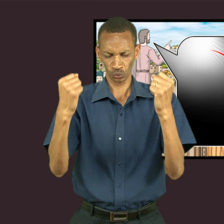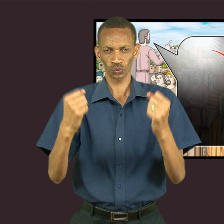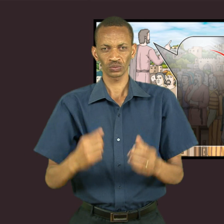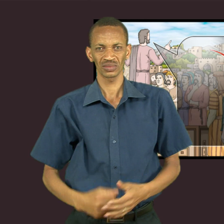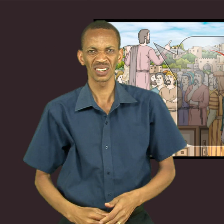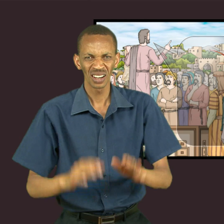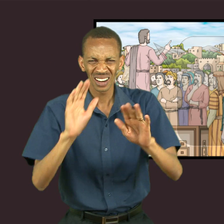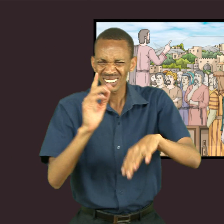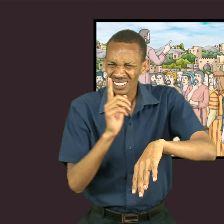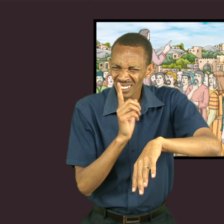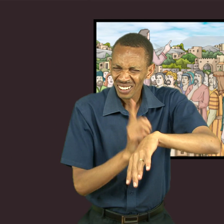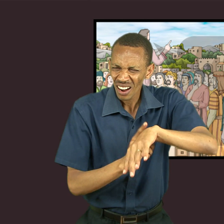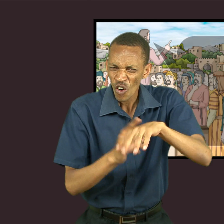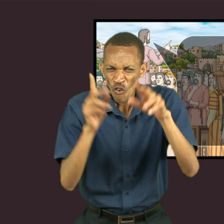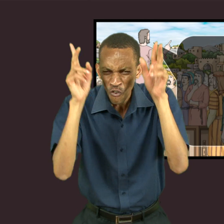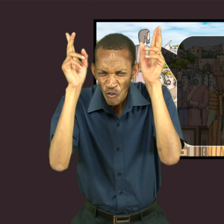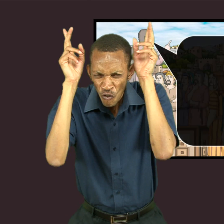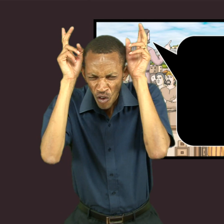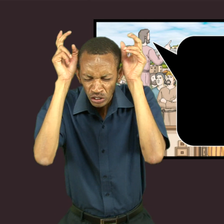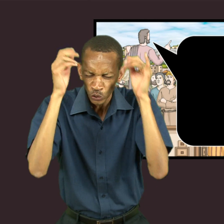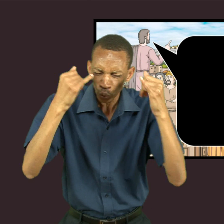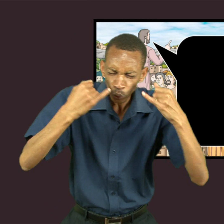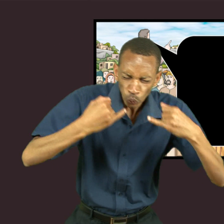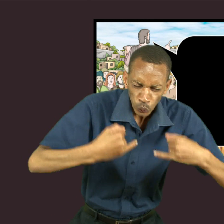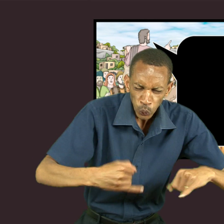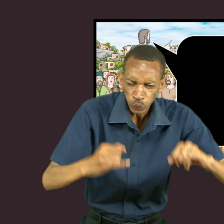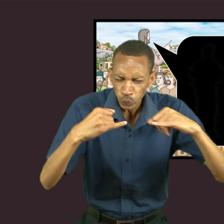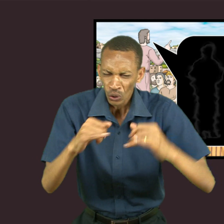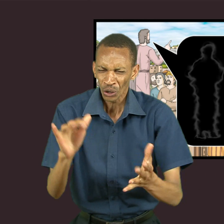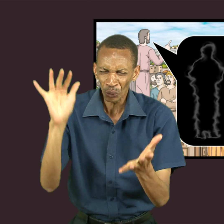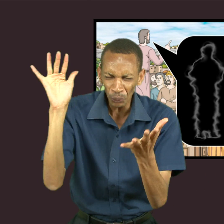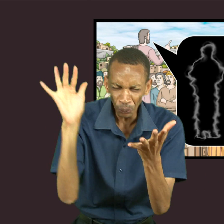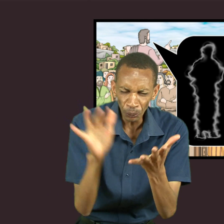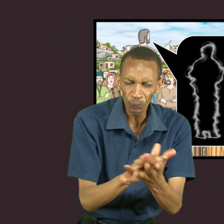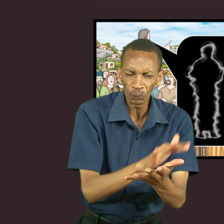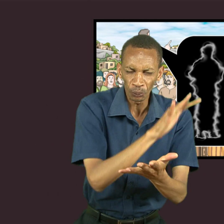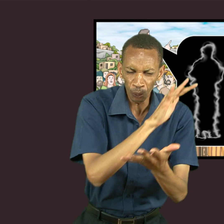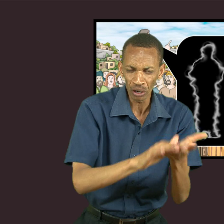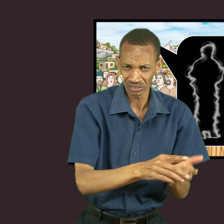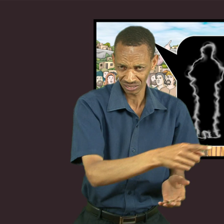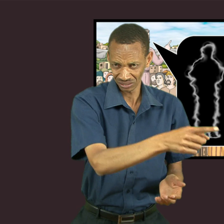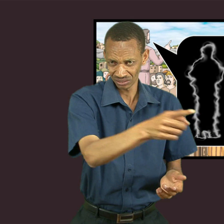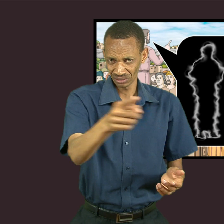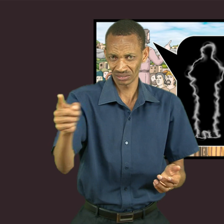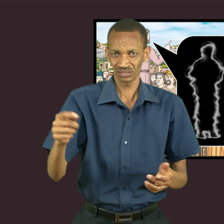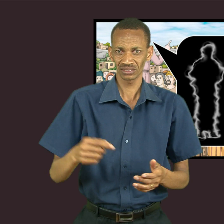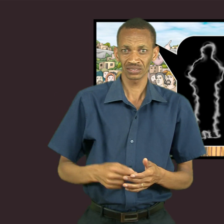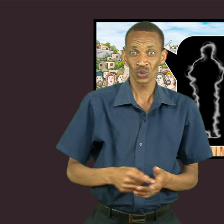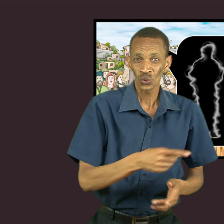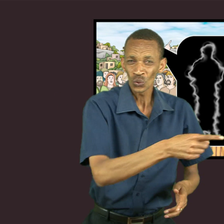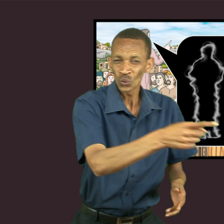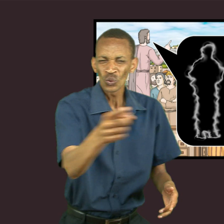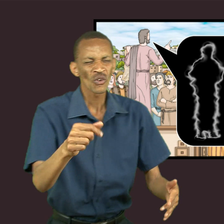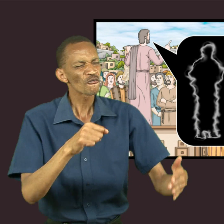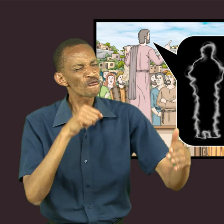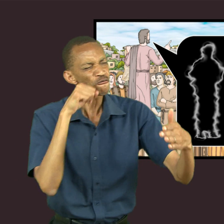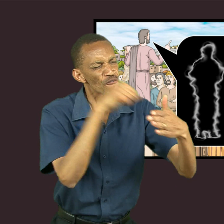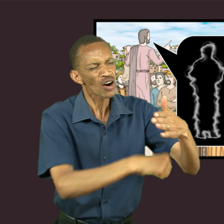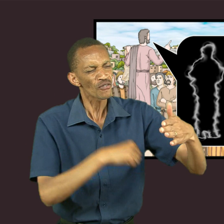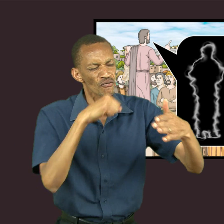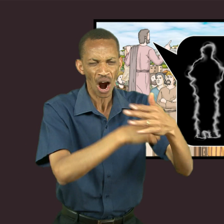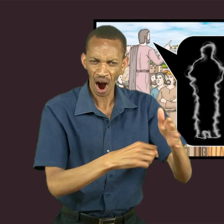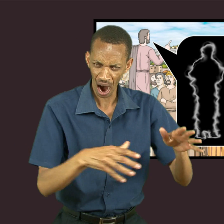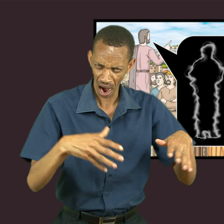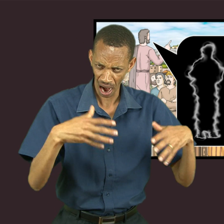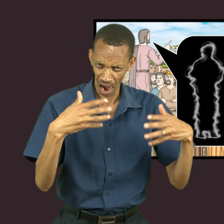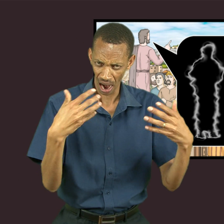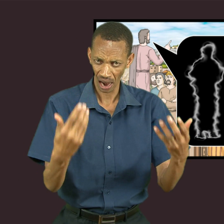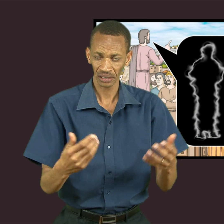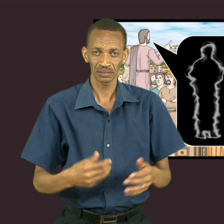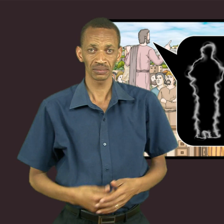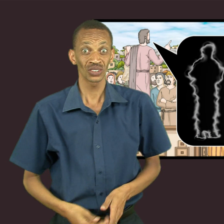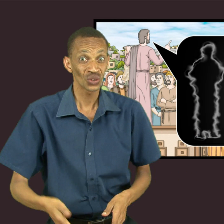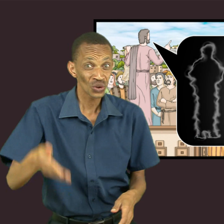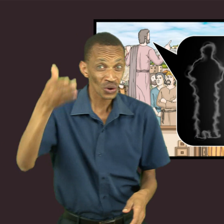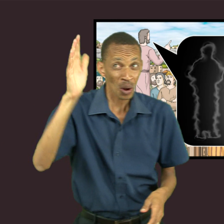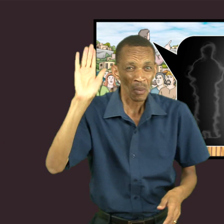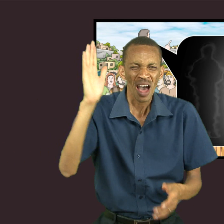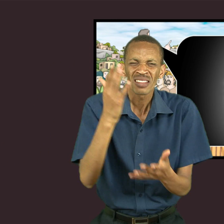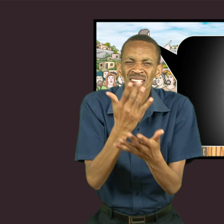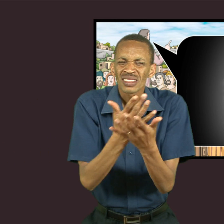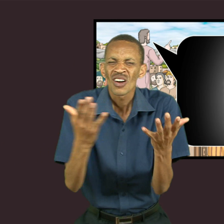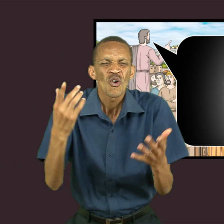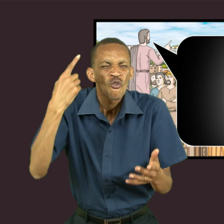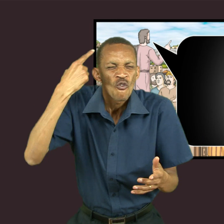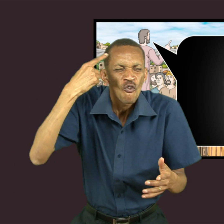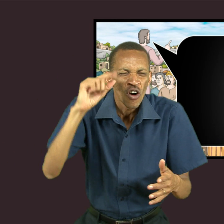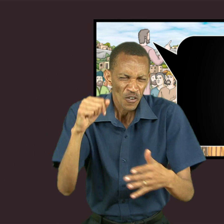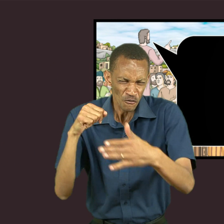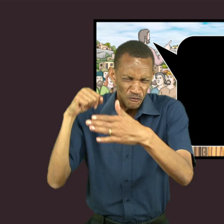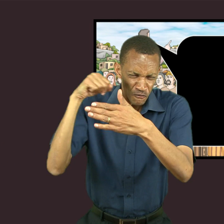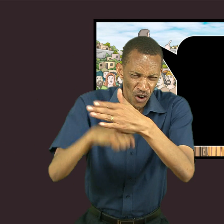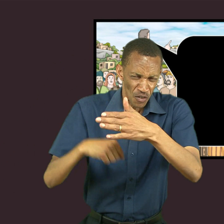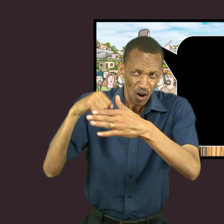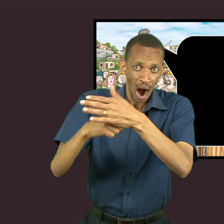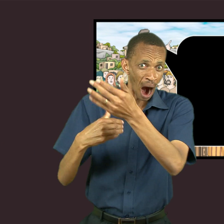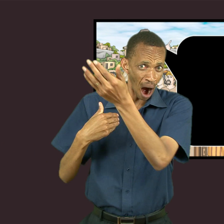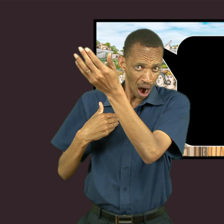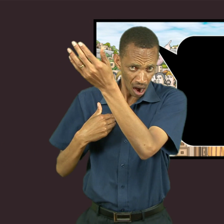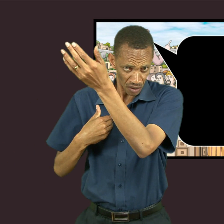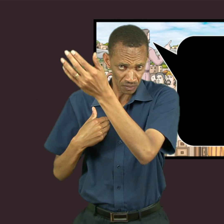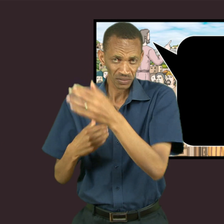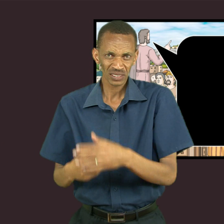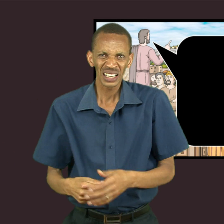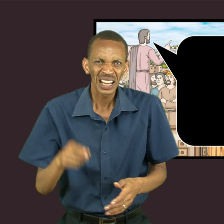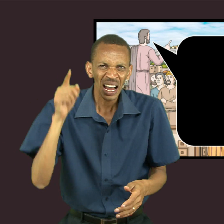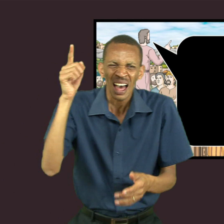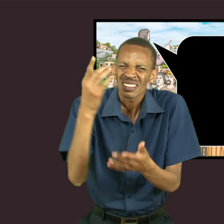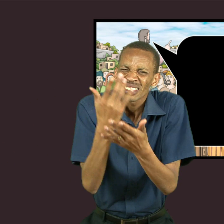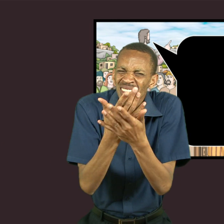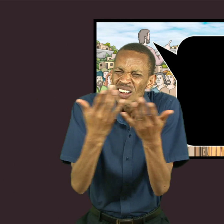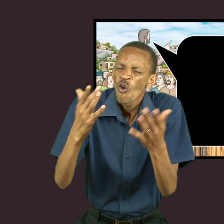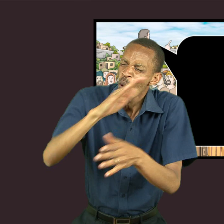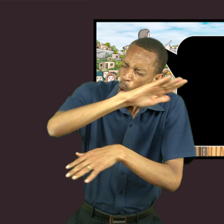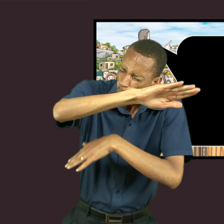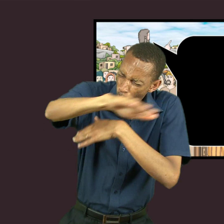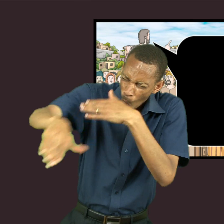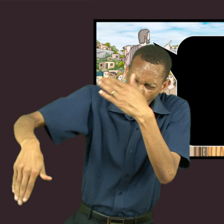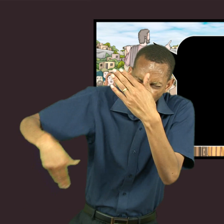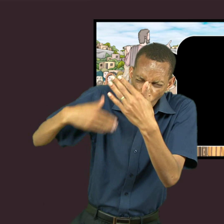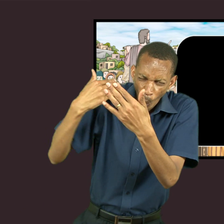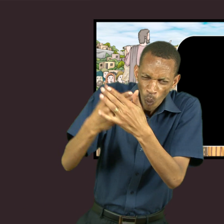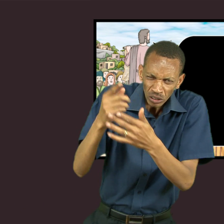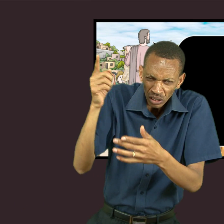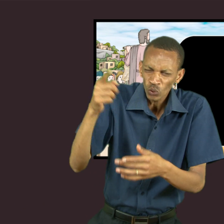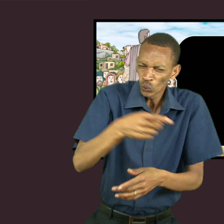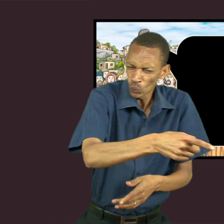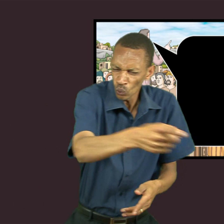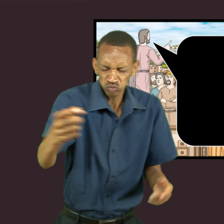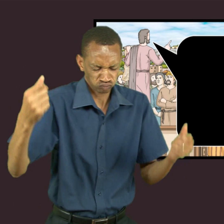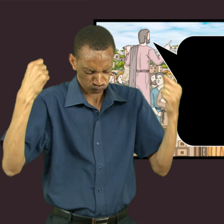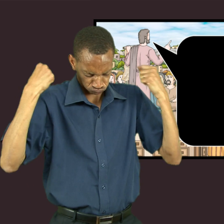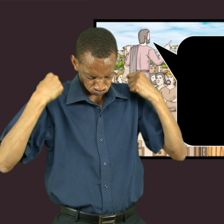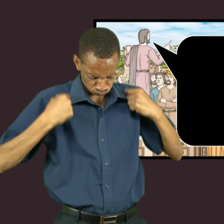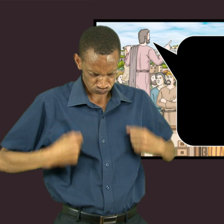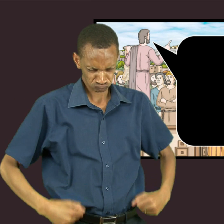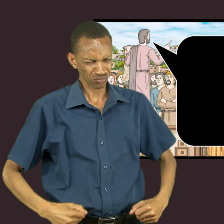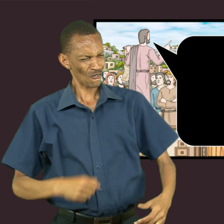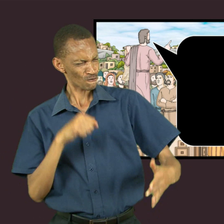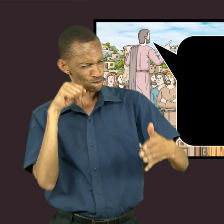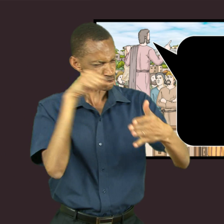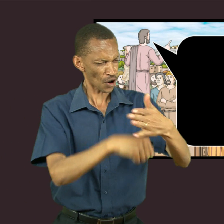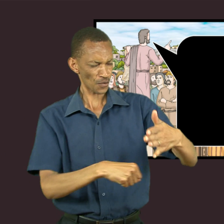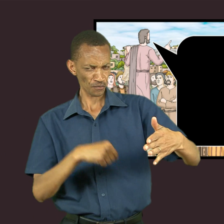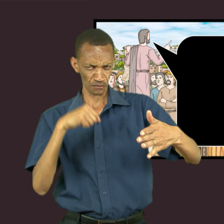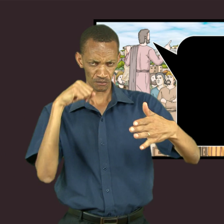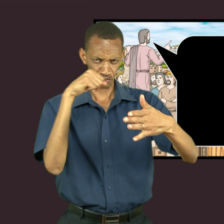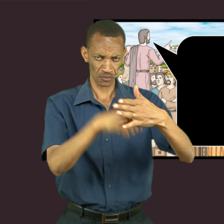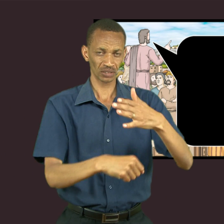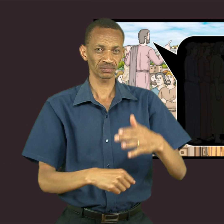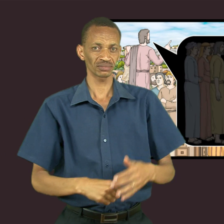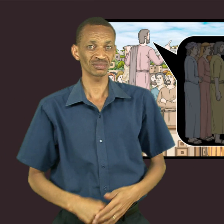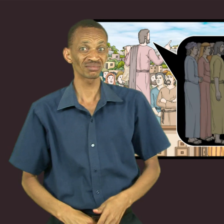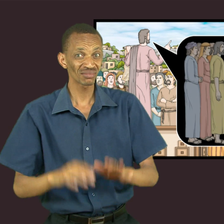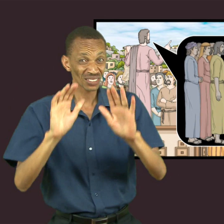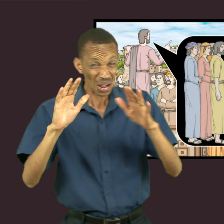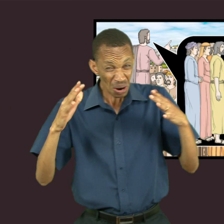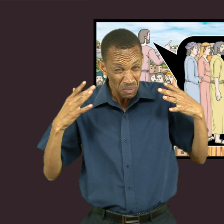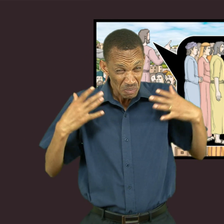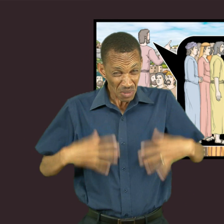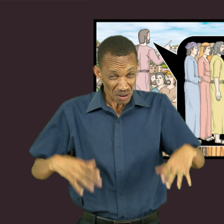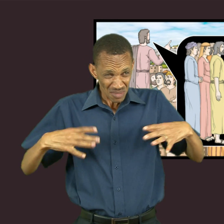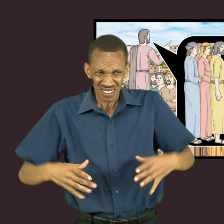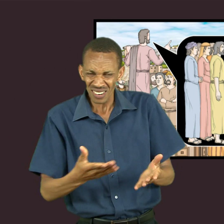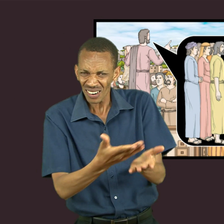Put on the full armor of God, so that you can make your stand against the devil’s schemes.